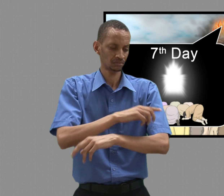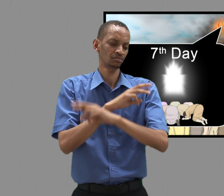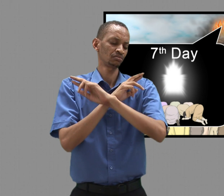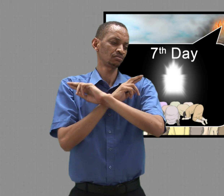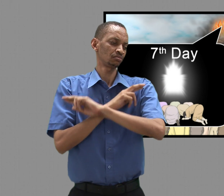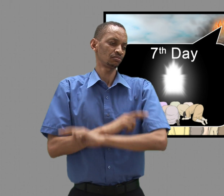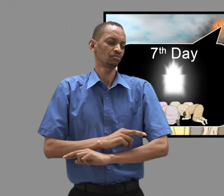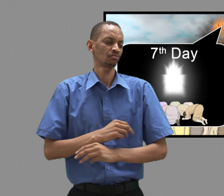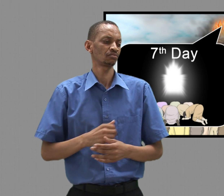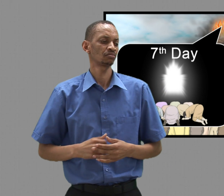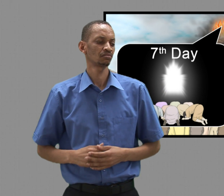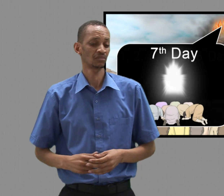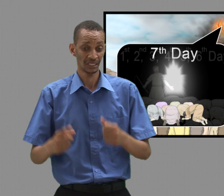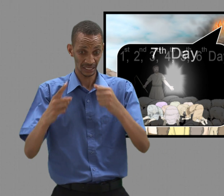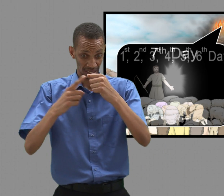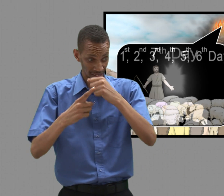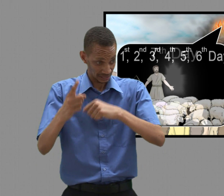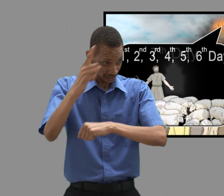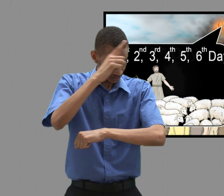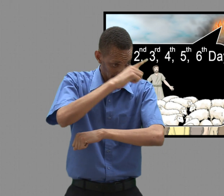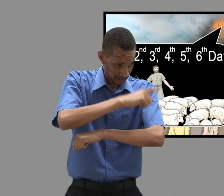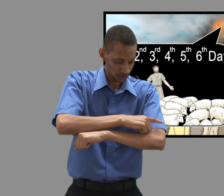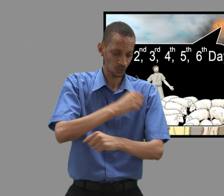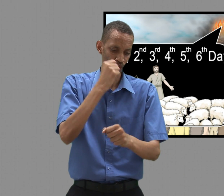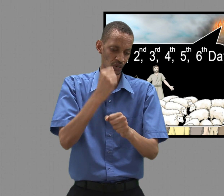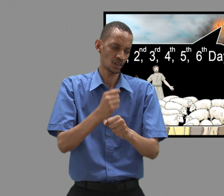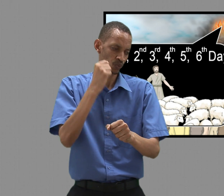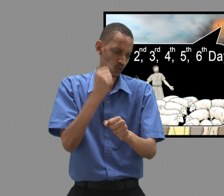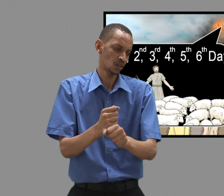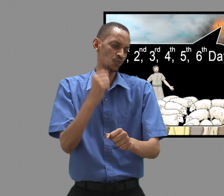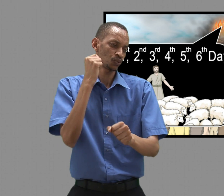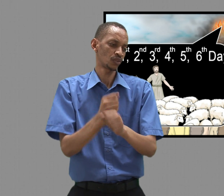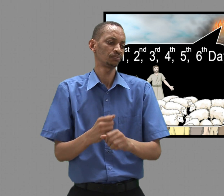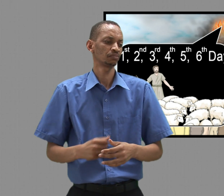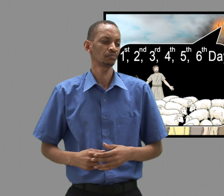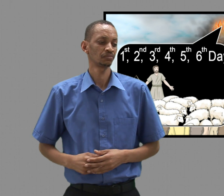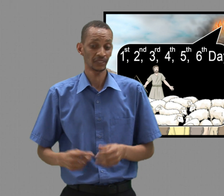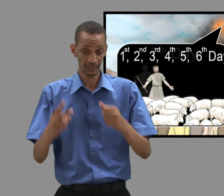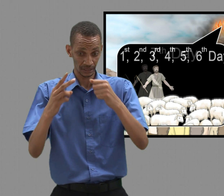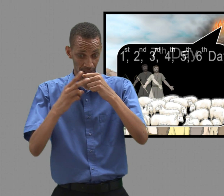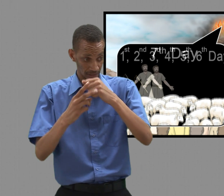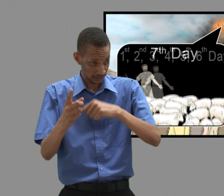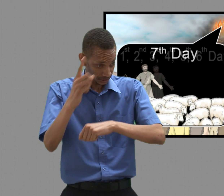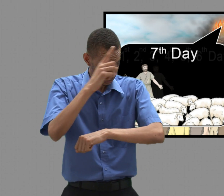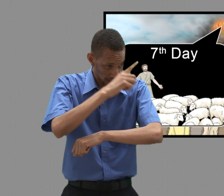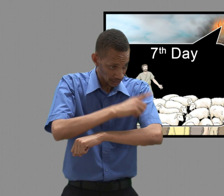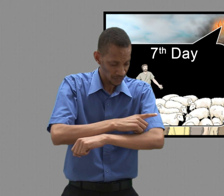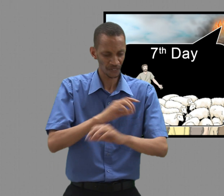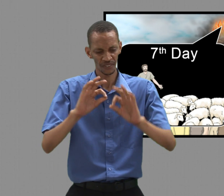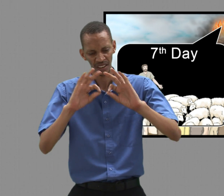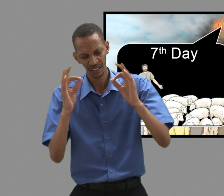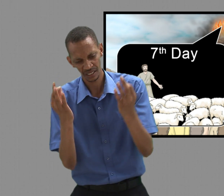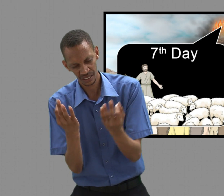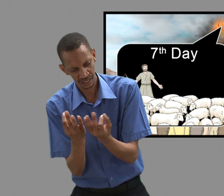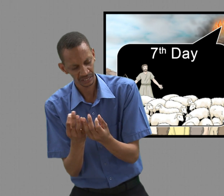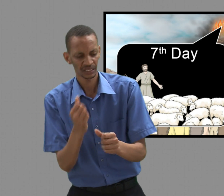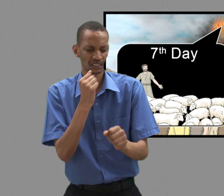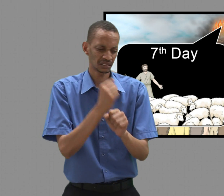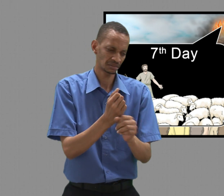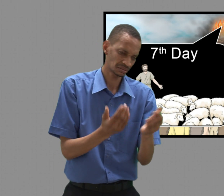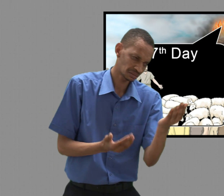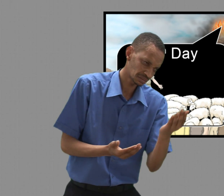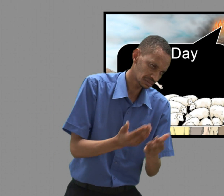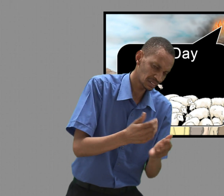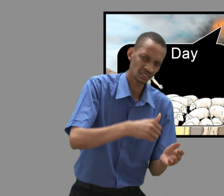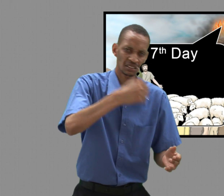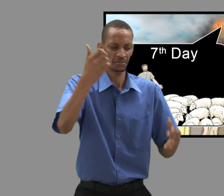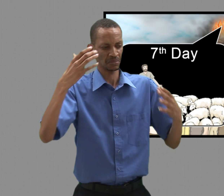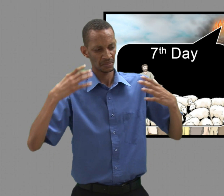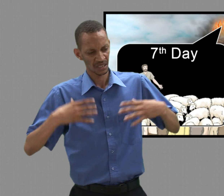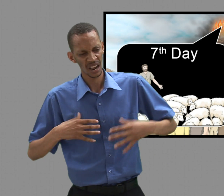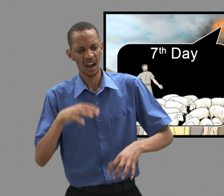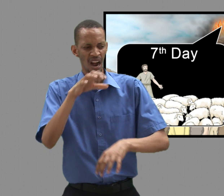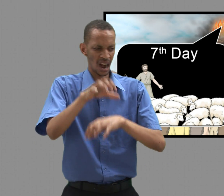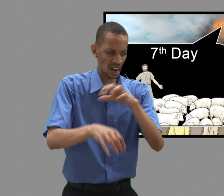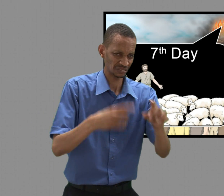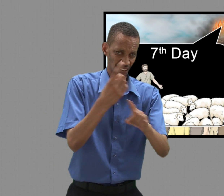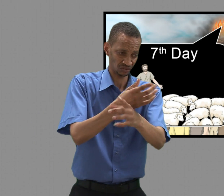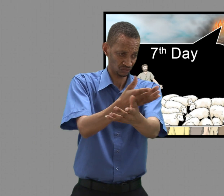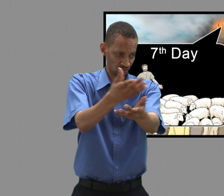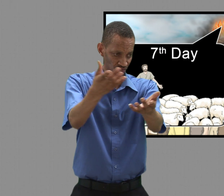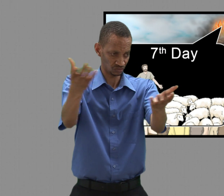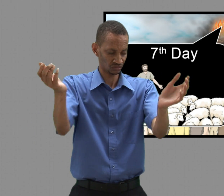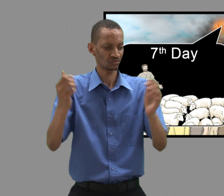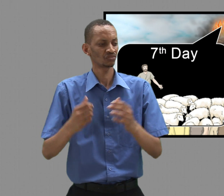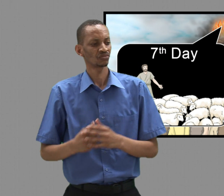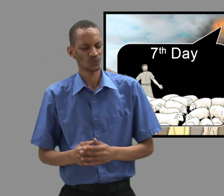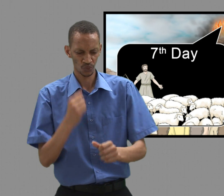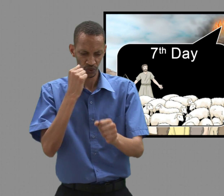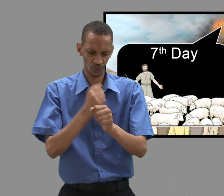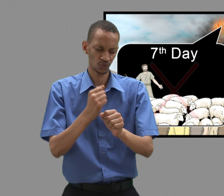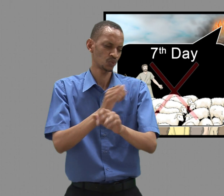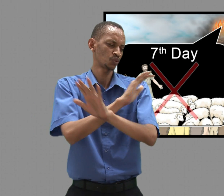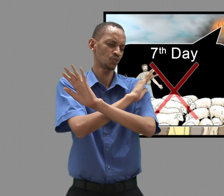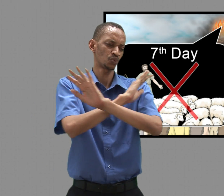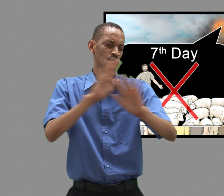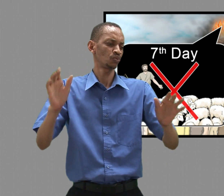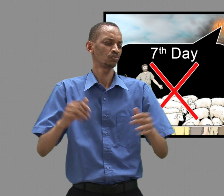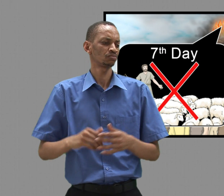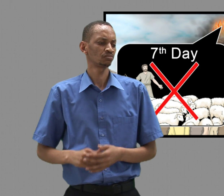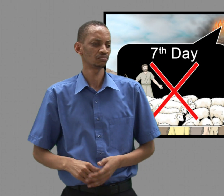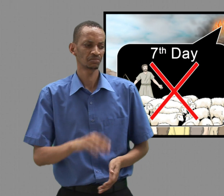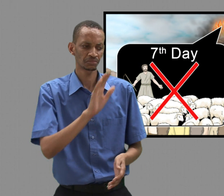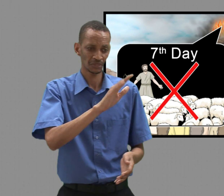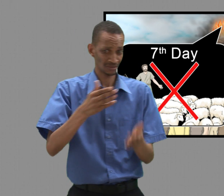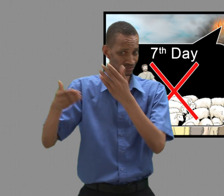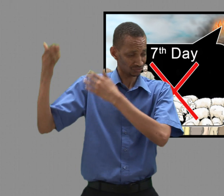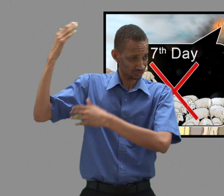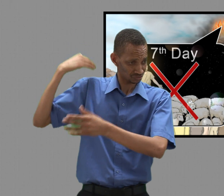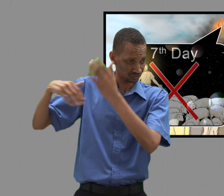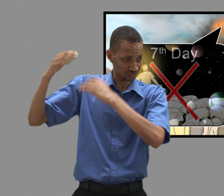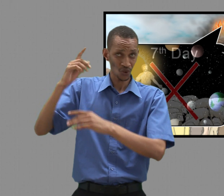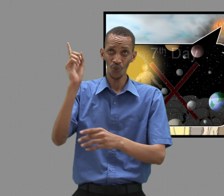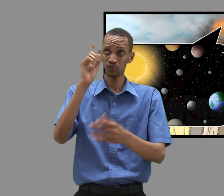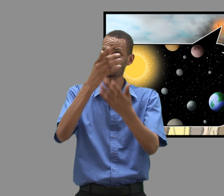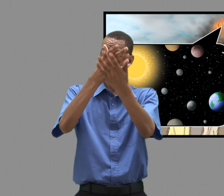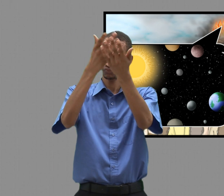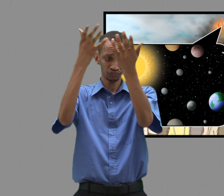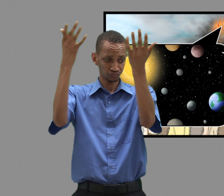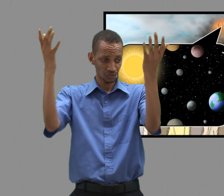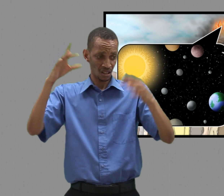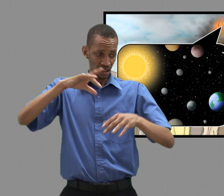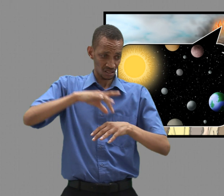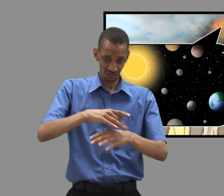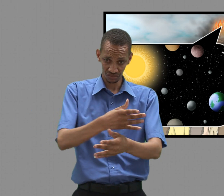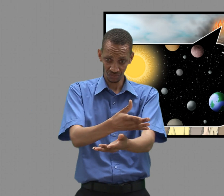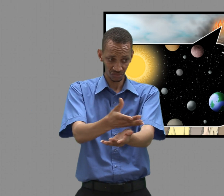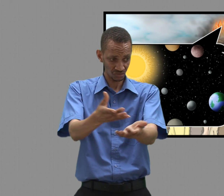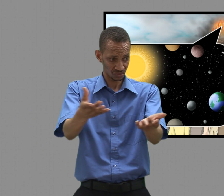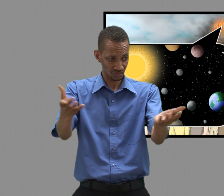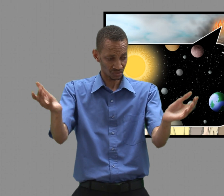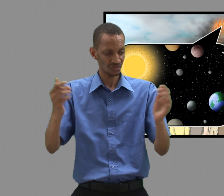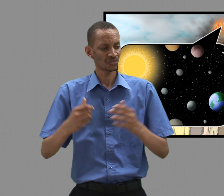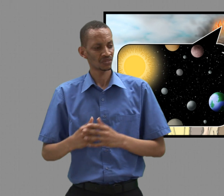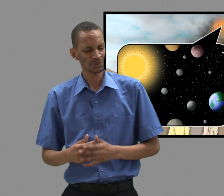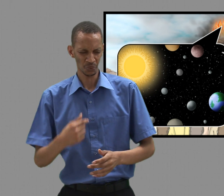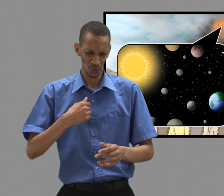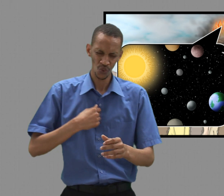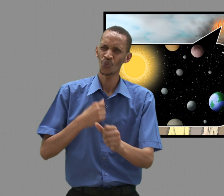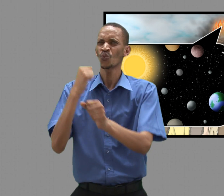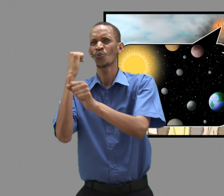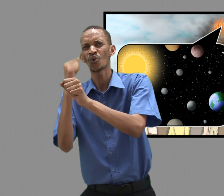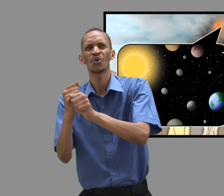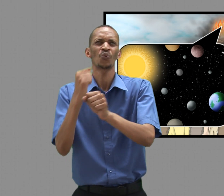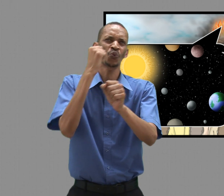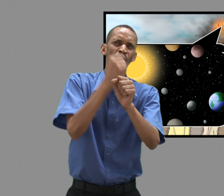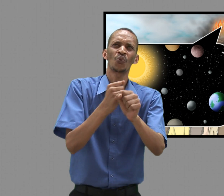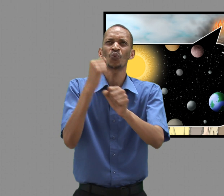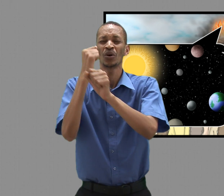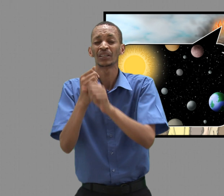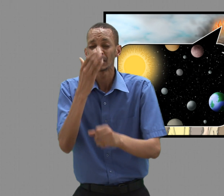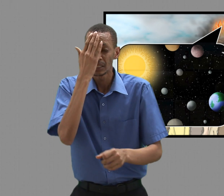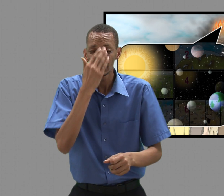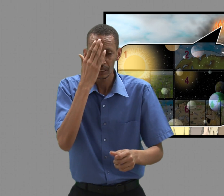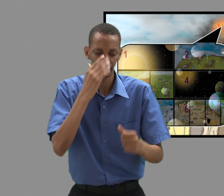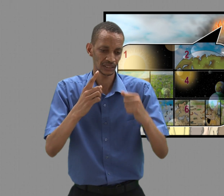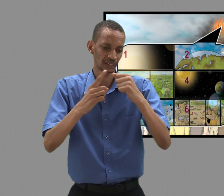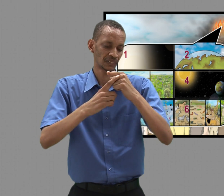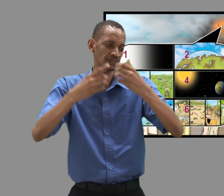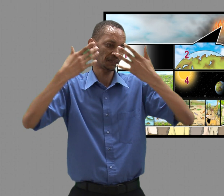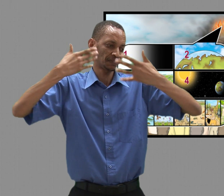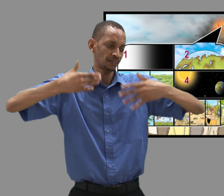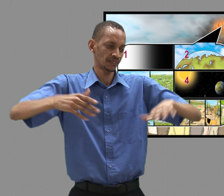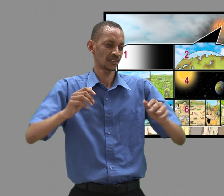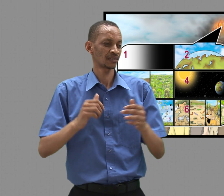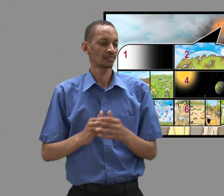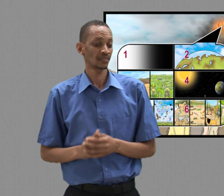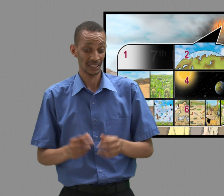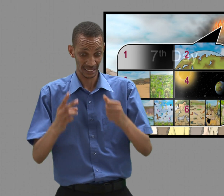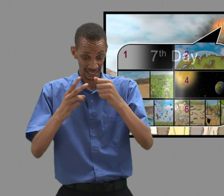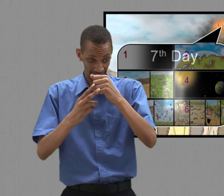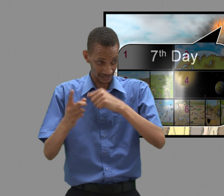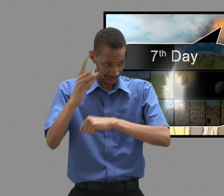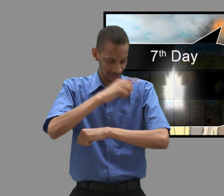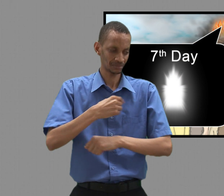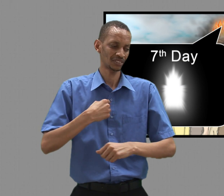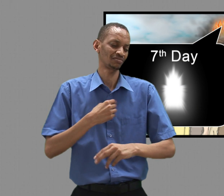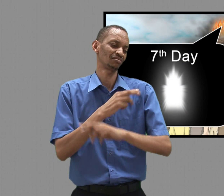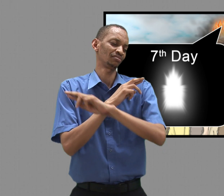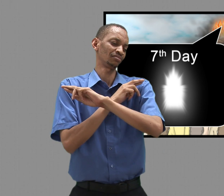Six days you shall labor and do all your work, but the seventh day is a Sabbath to the LORD your God, on which you must not do any work—neither you, nor your son or daughter, nor your manservant or maidservant or livestock, nor the foreigner within your gates. For in six days the LORD made the heavens and the earth and the sea and all that is in them, but on the seventh day He rested.